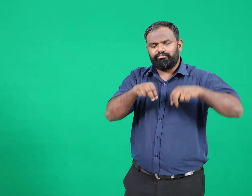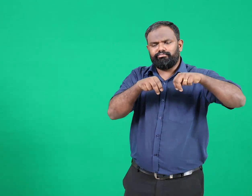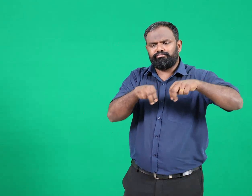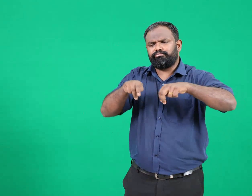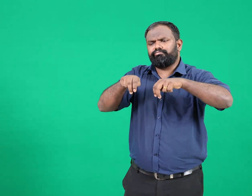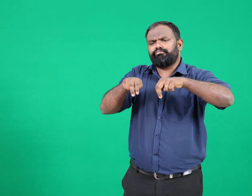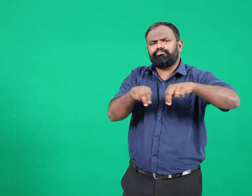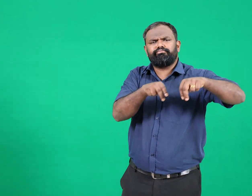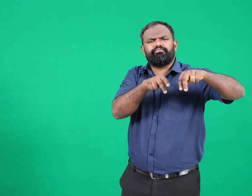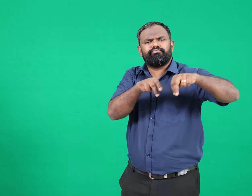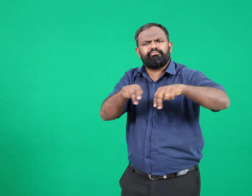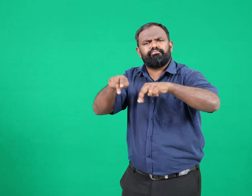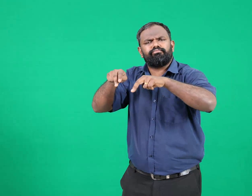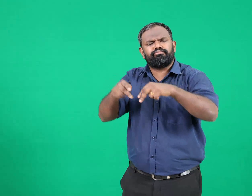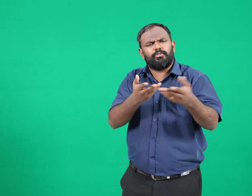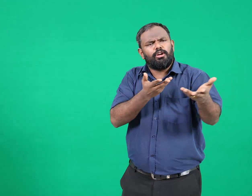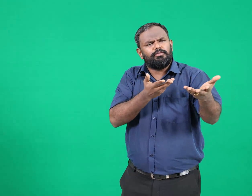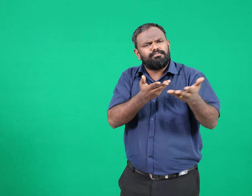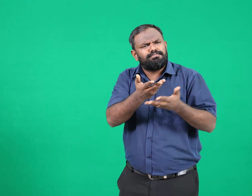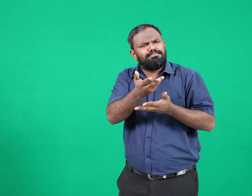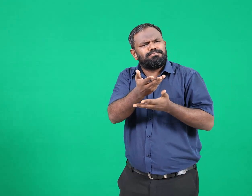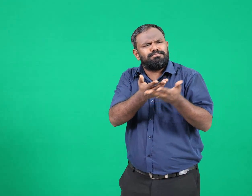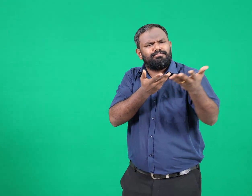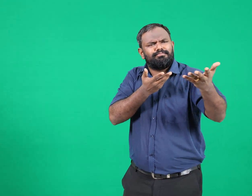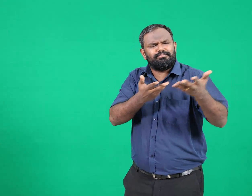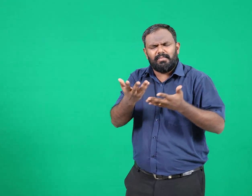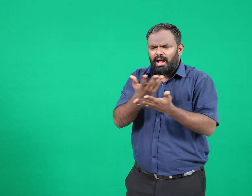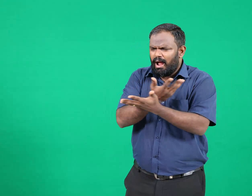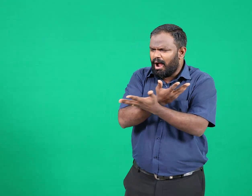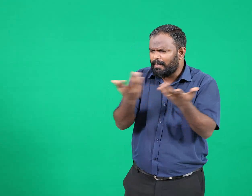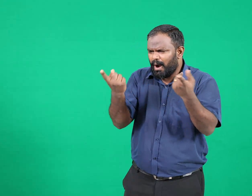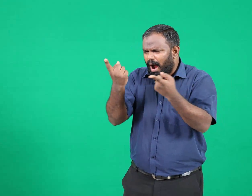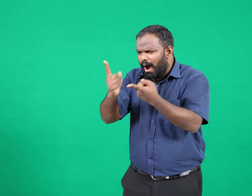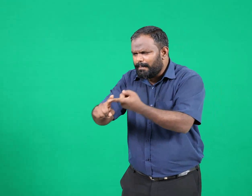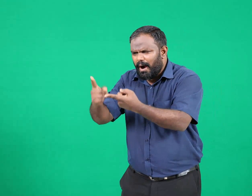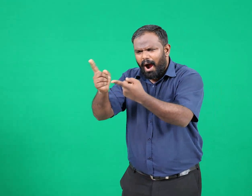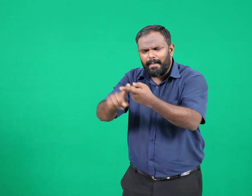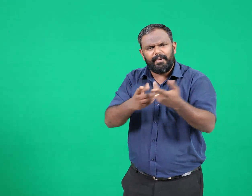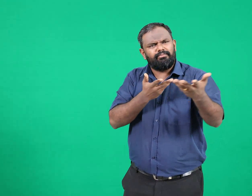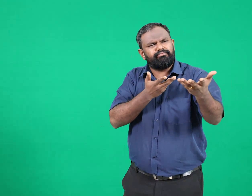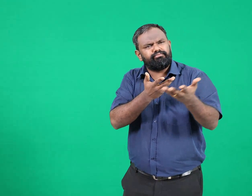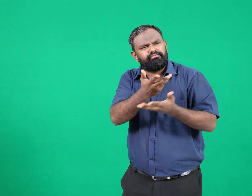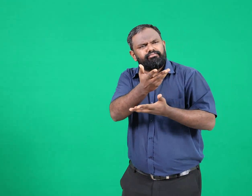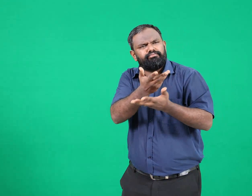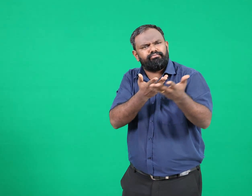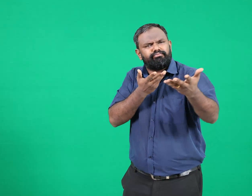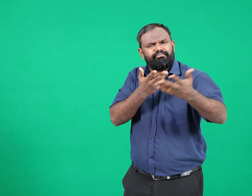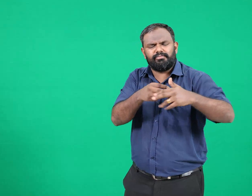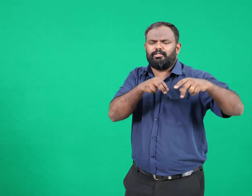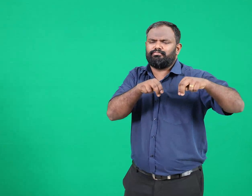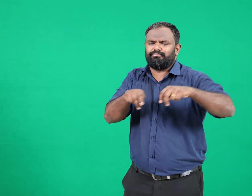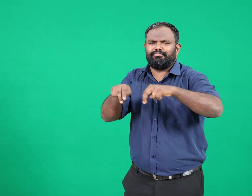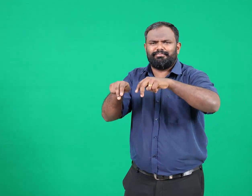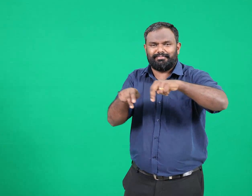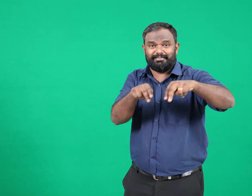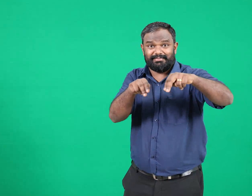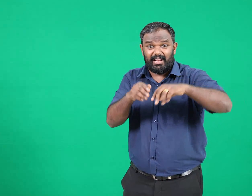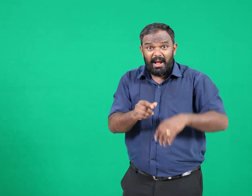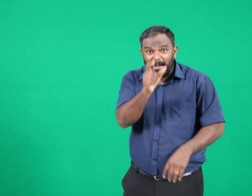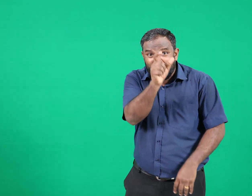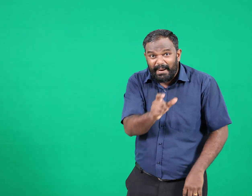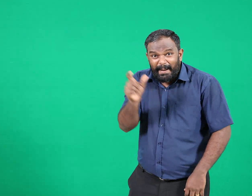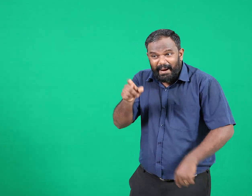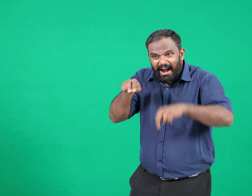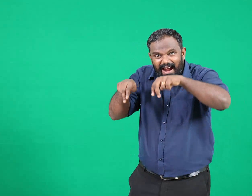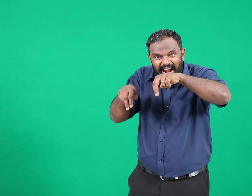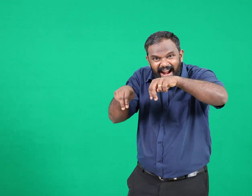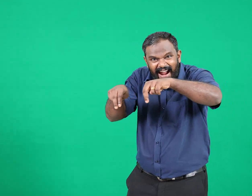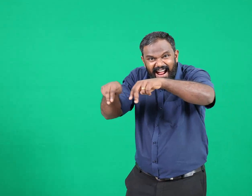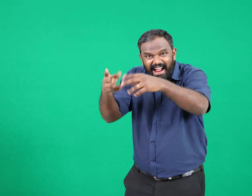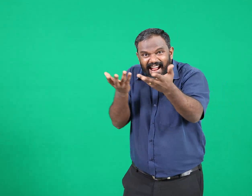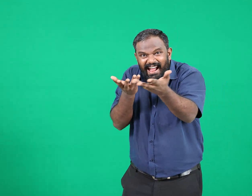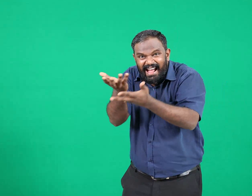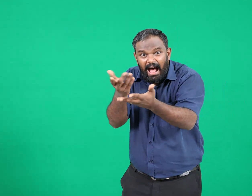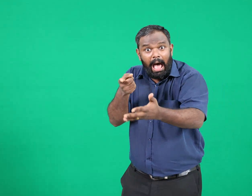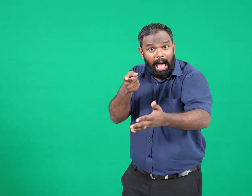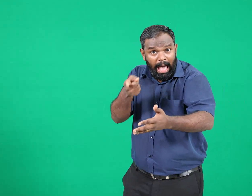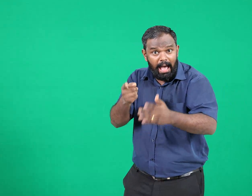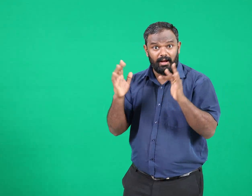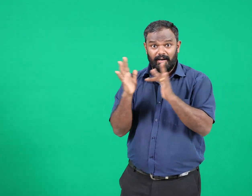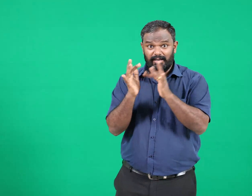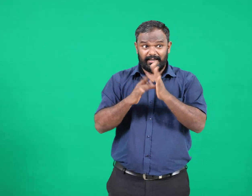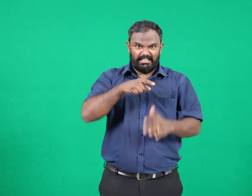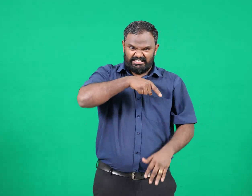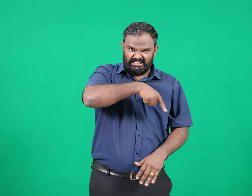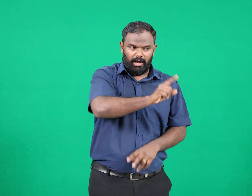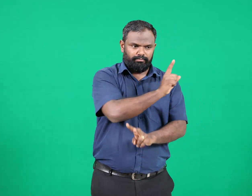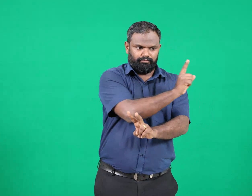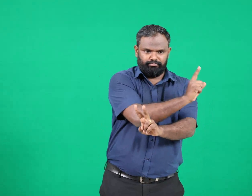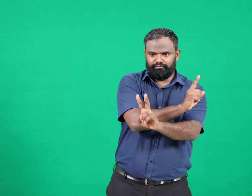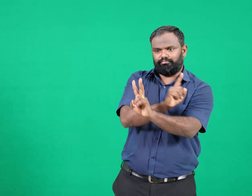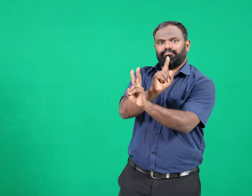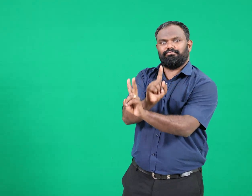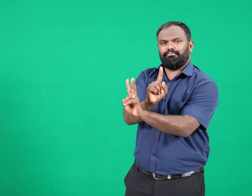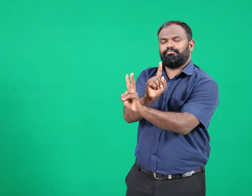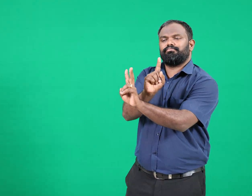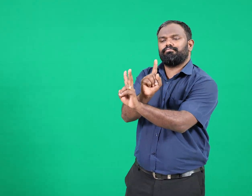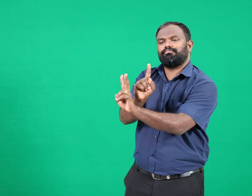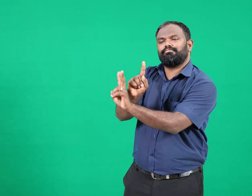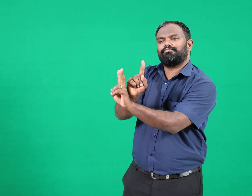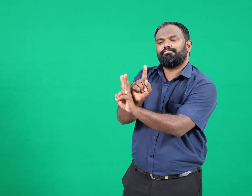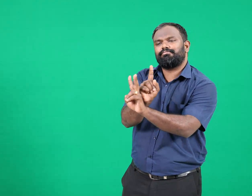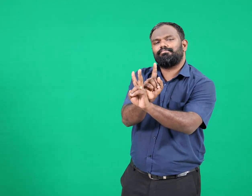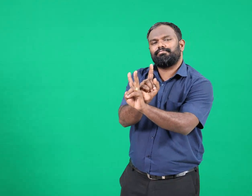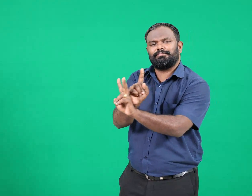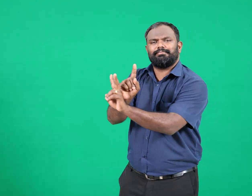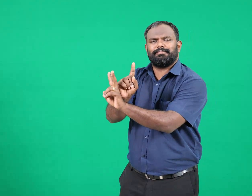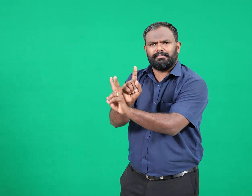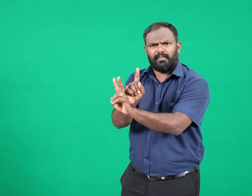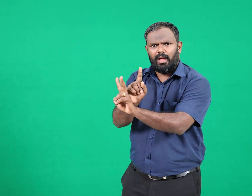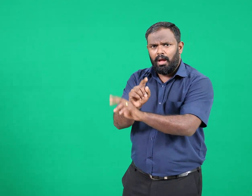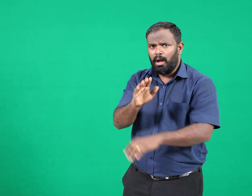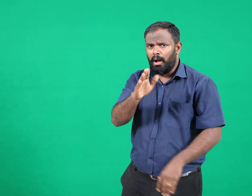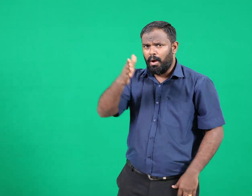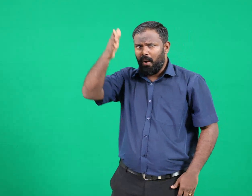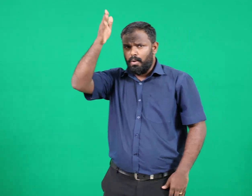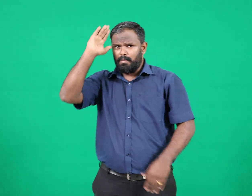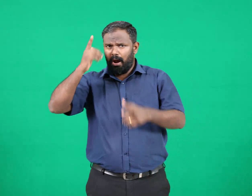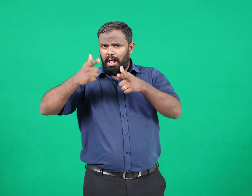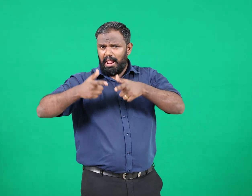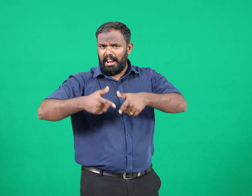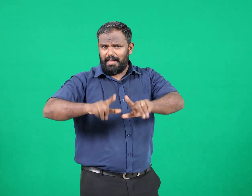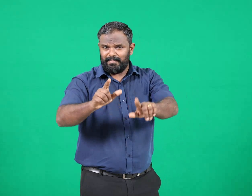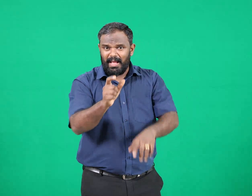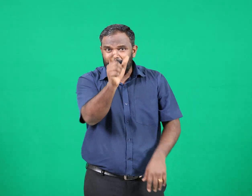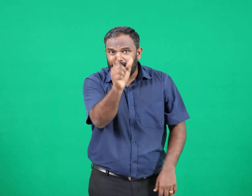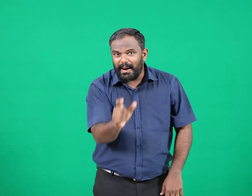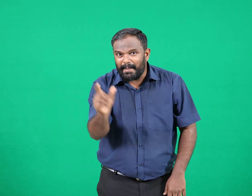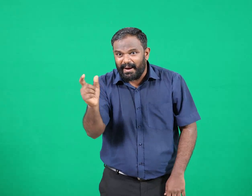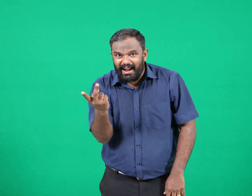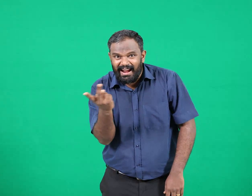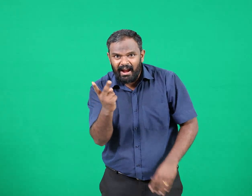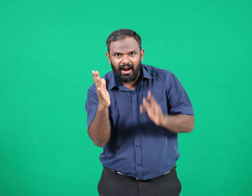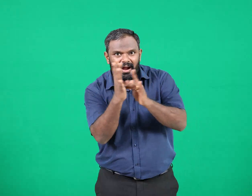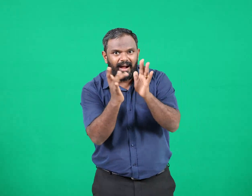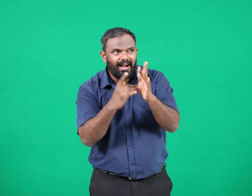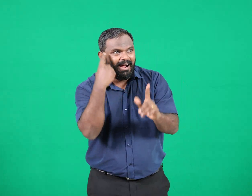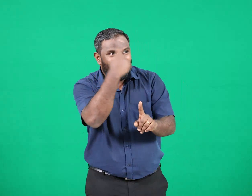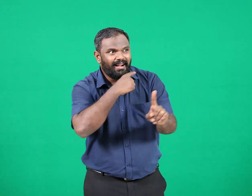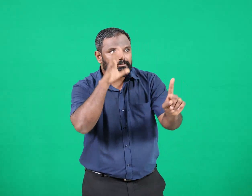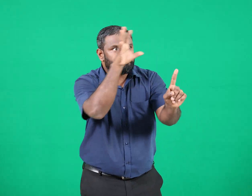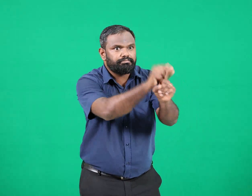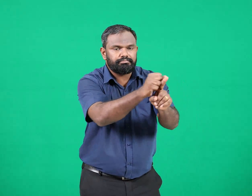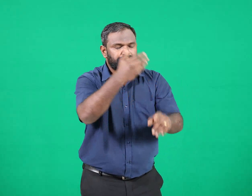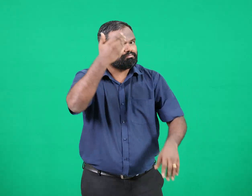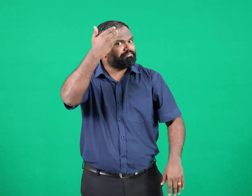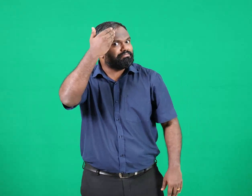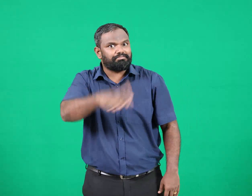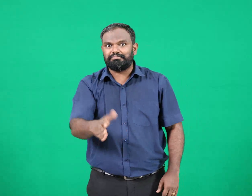And as they talked and deliberated, Jesus Himself came up and walked along with them.